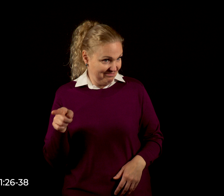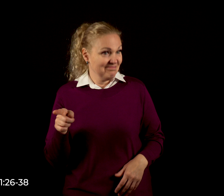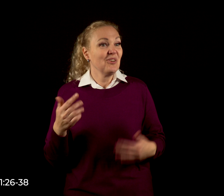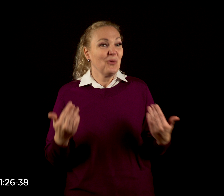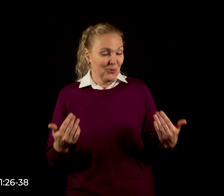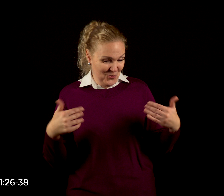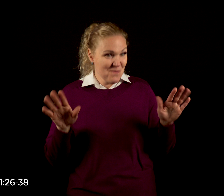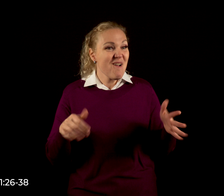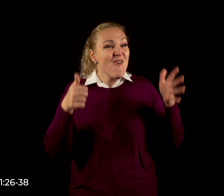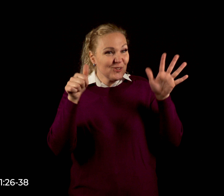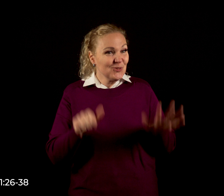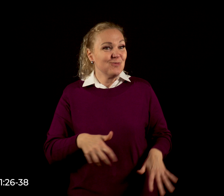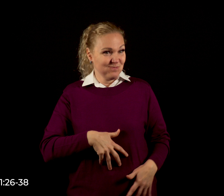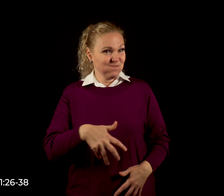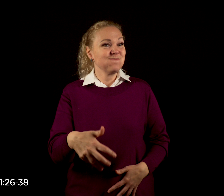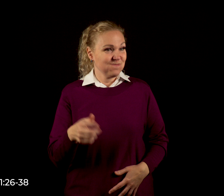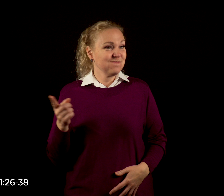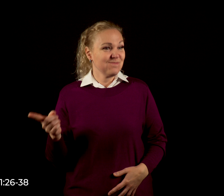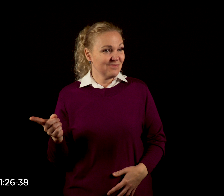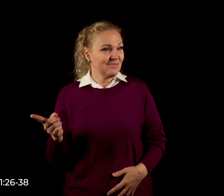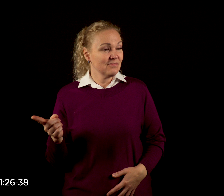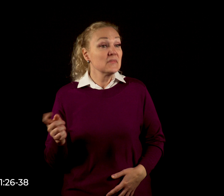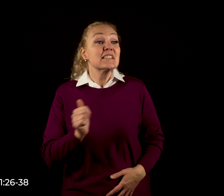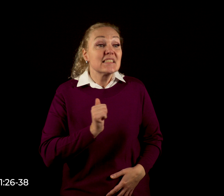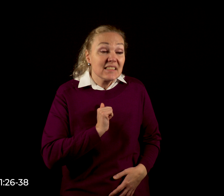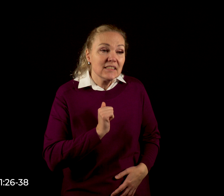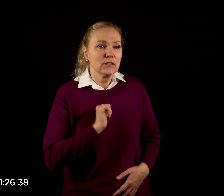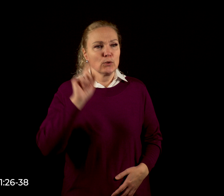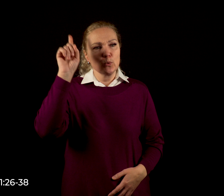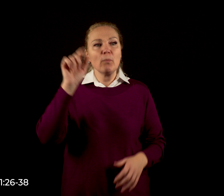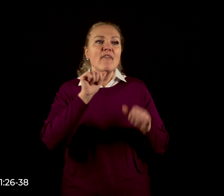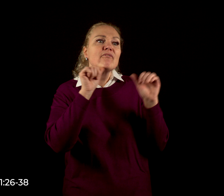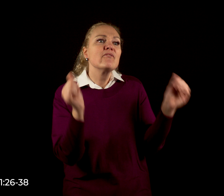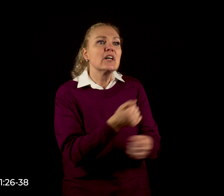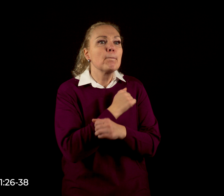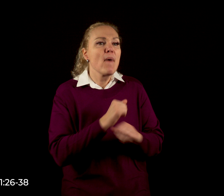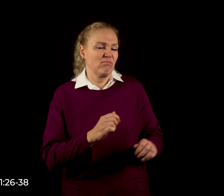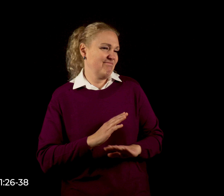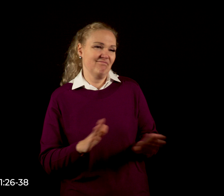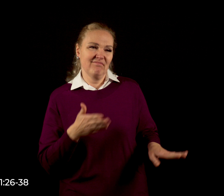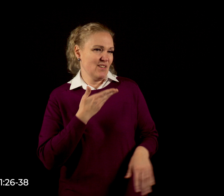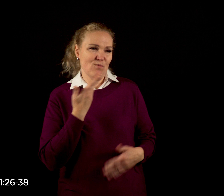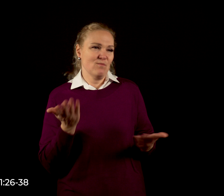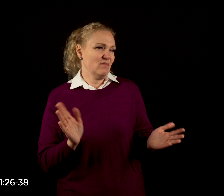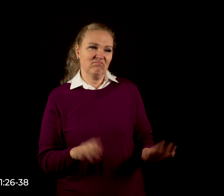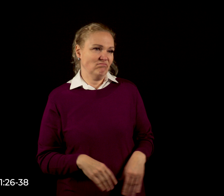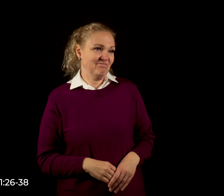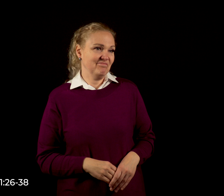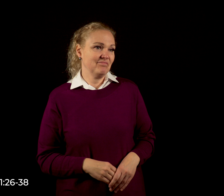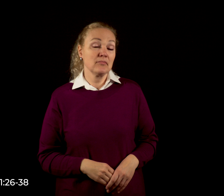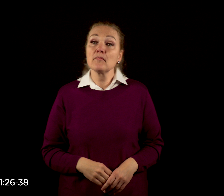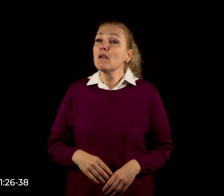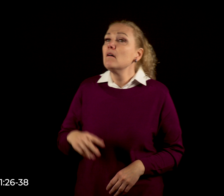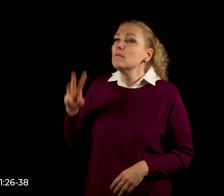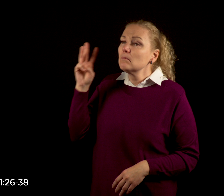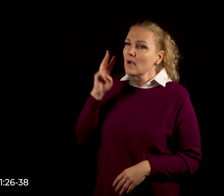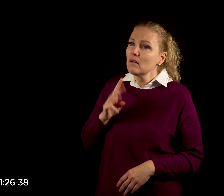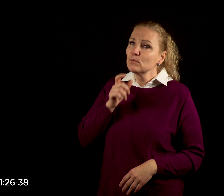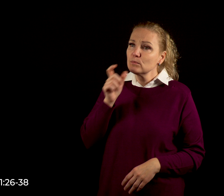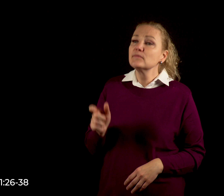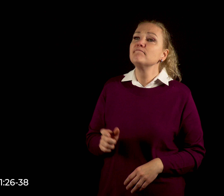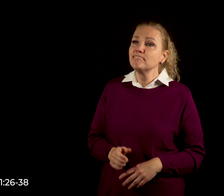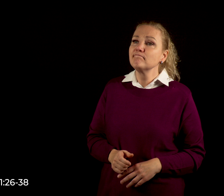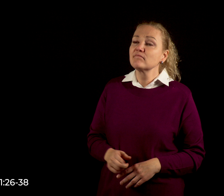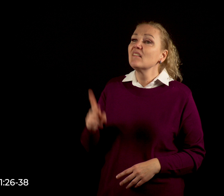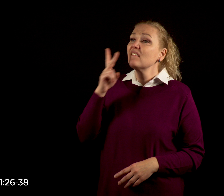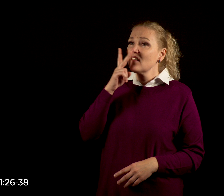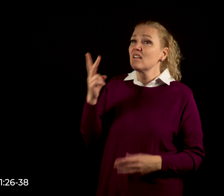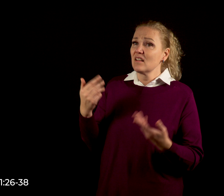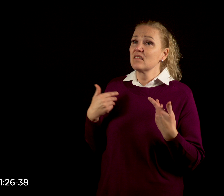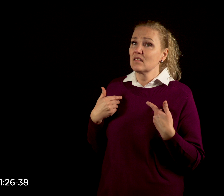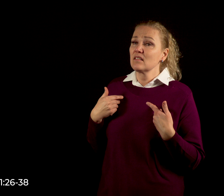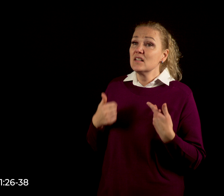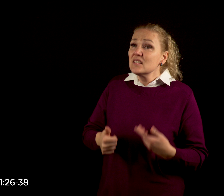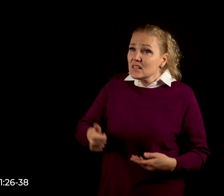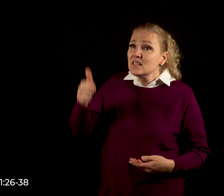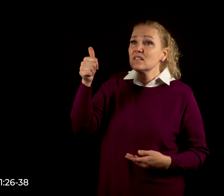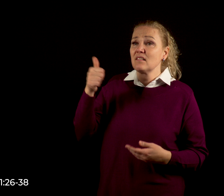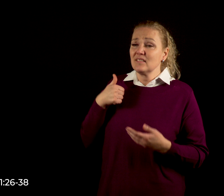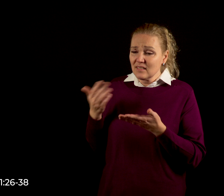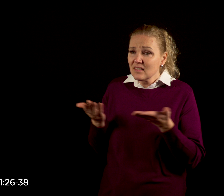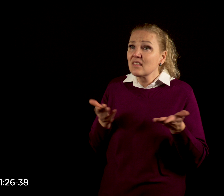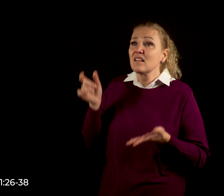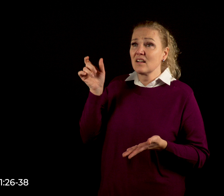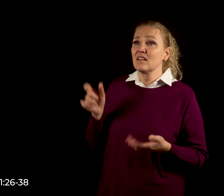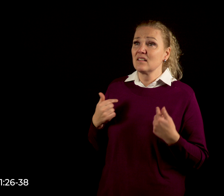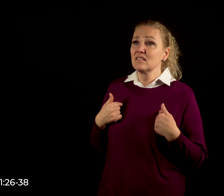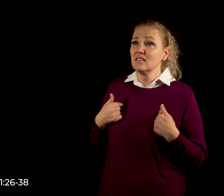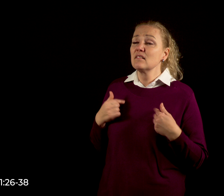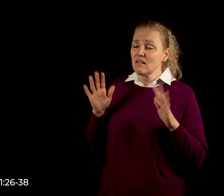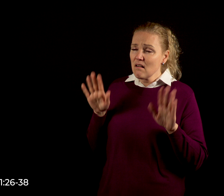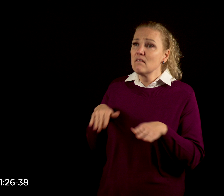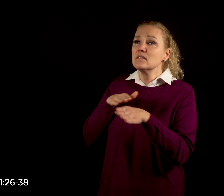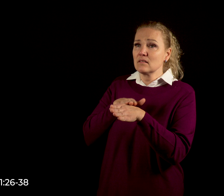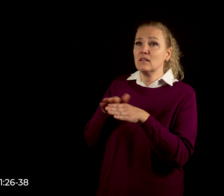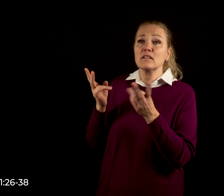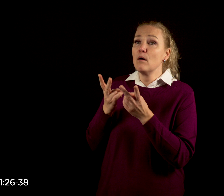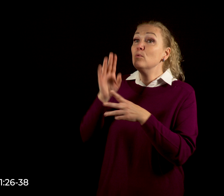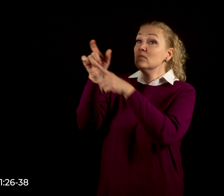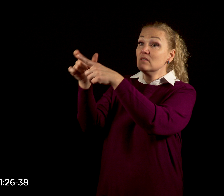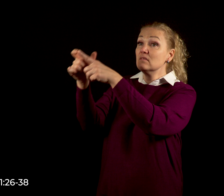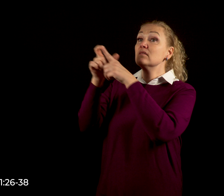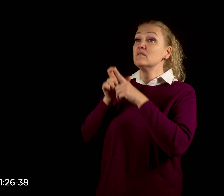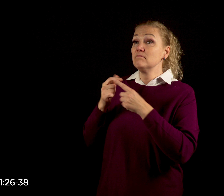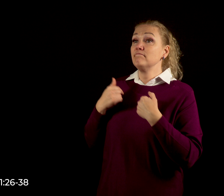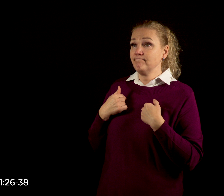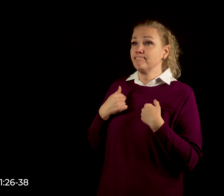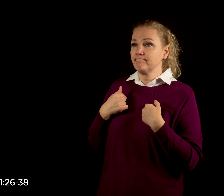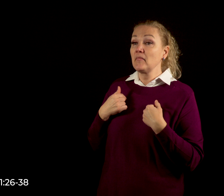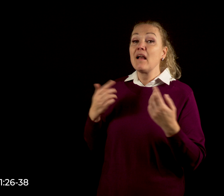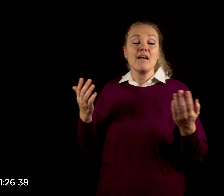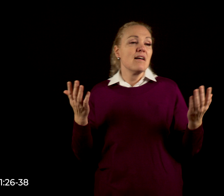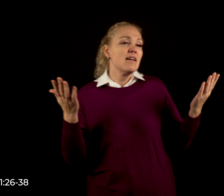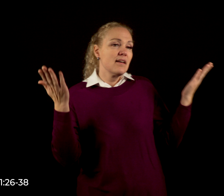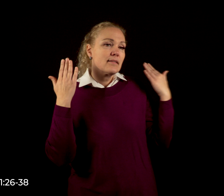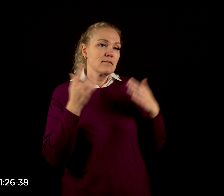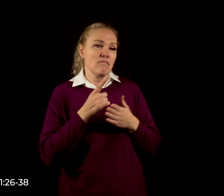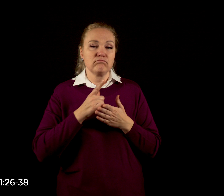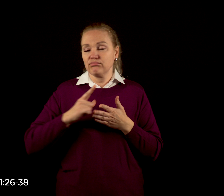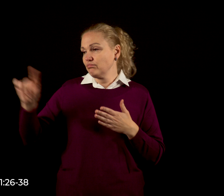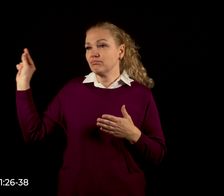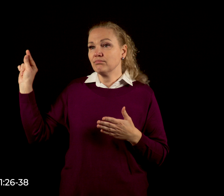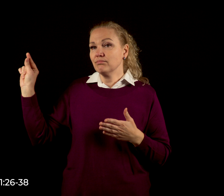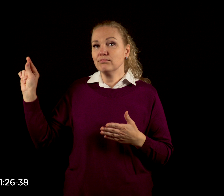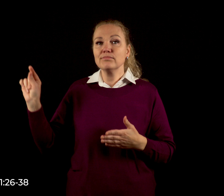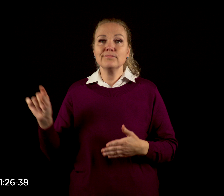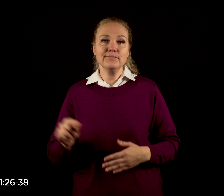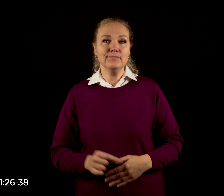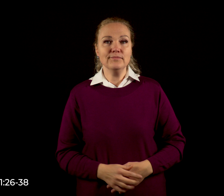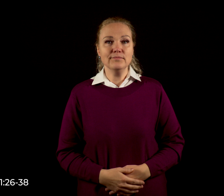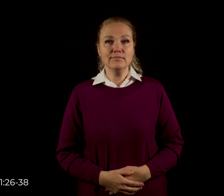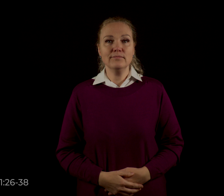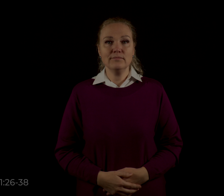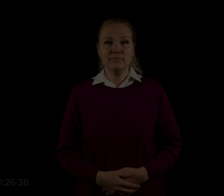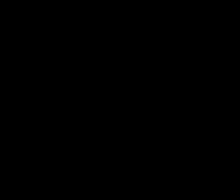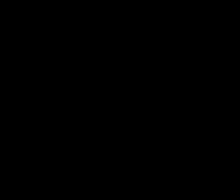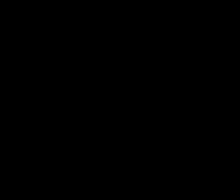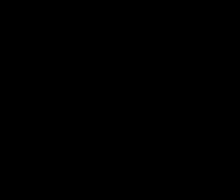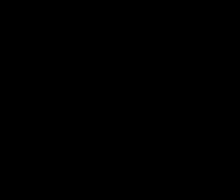For no word from God will ever fail.” “I am the Lord’s servant,” Mary answered. “May it happen to me according to your word.” Then the angel left her.